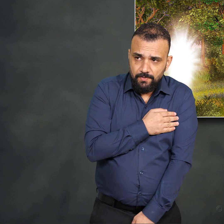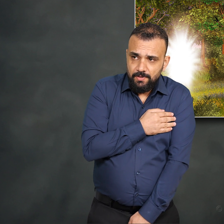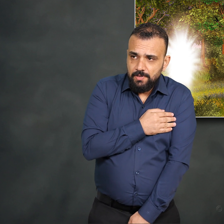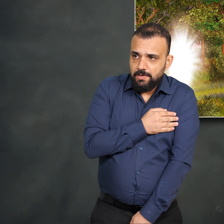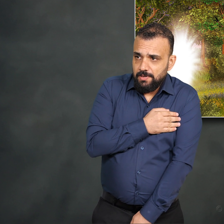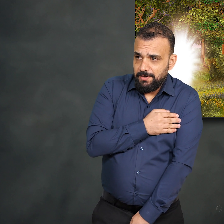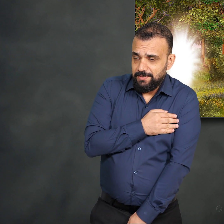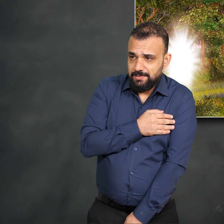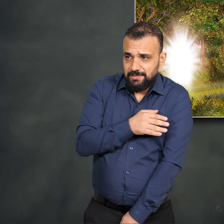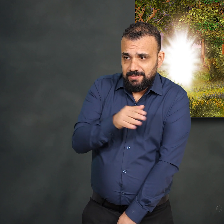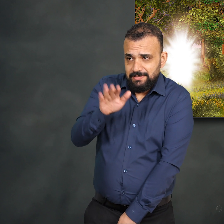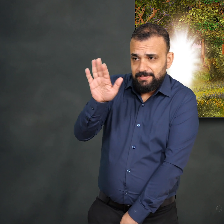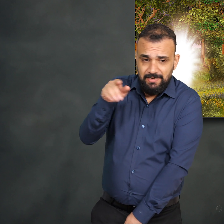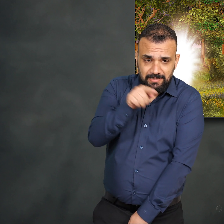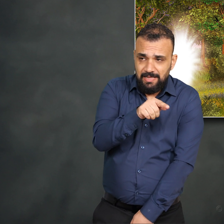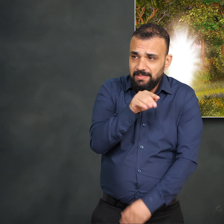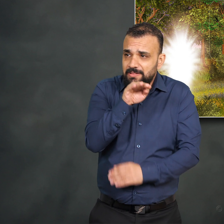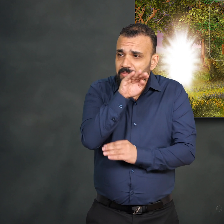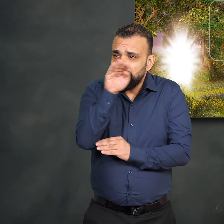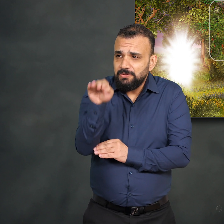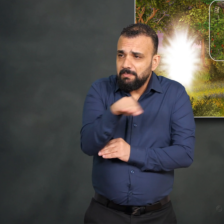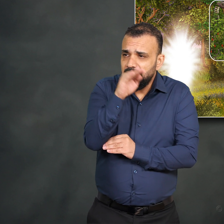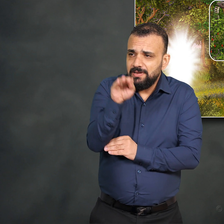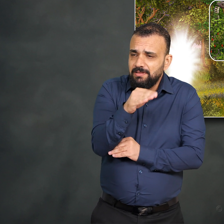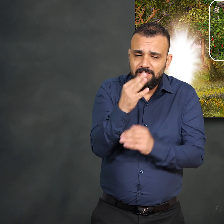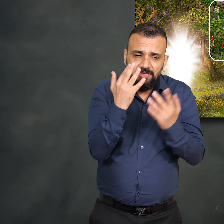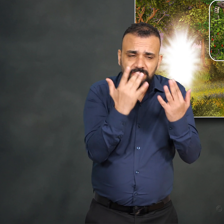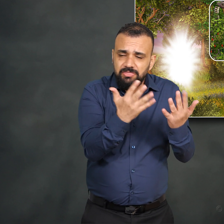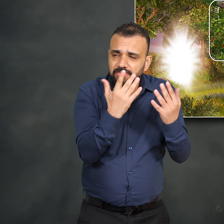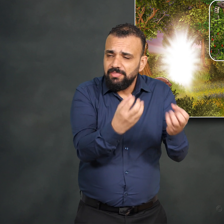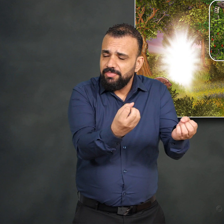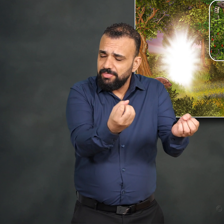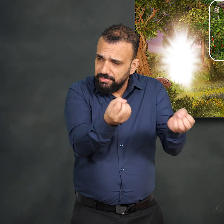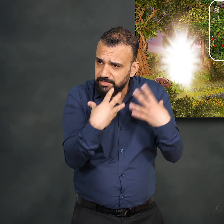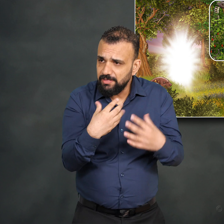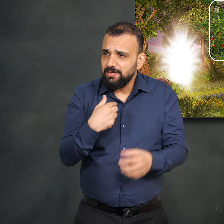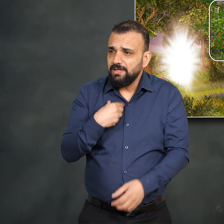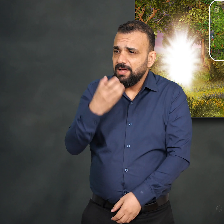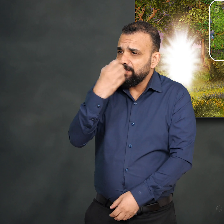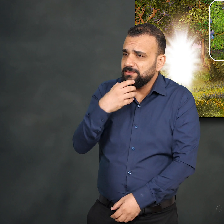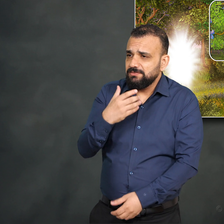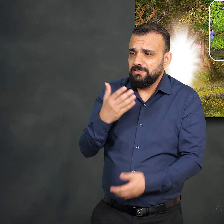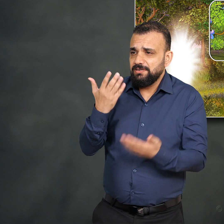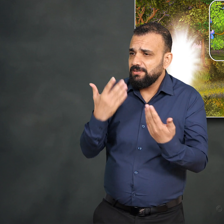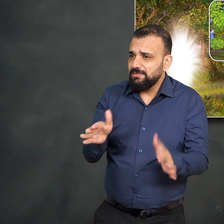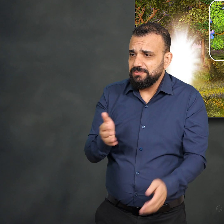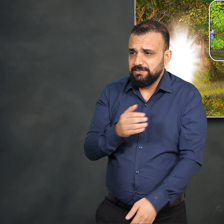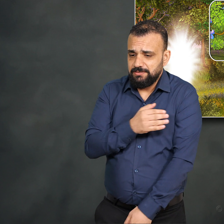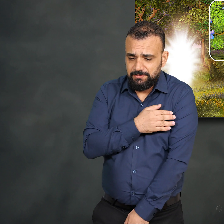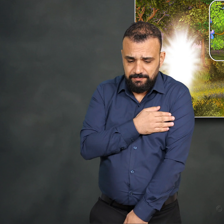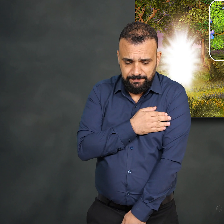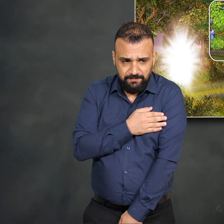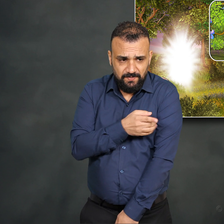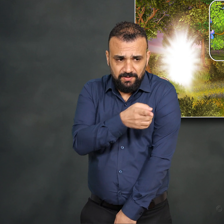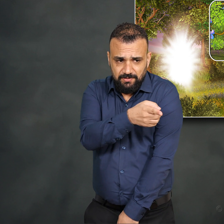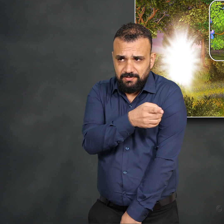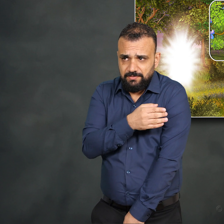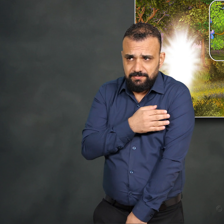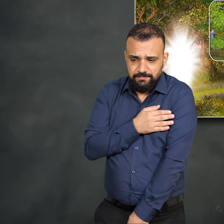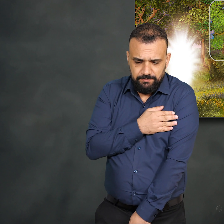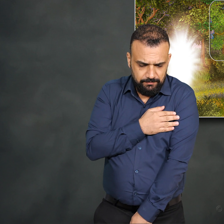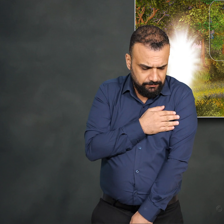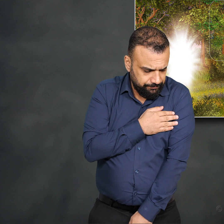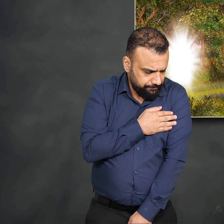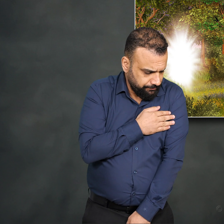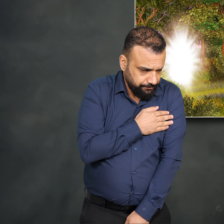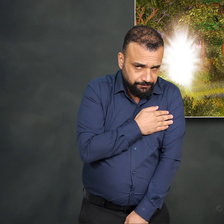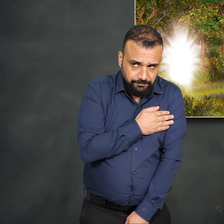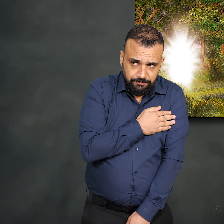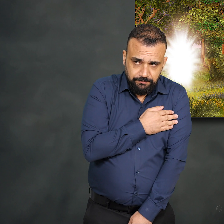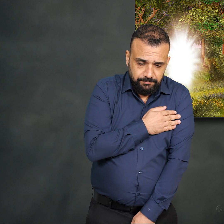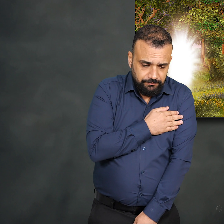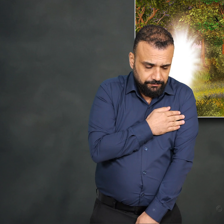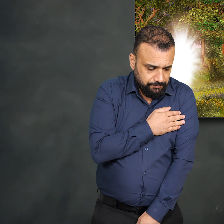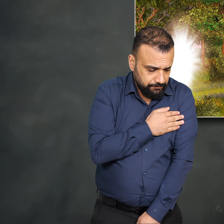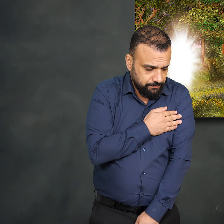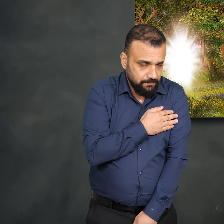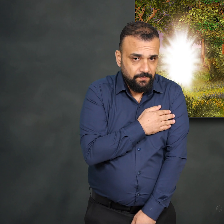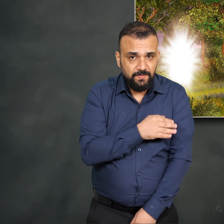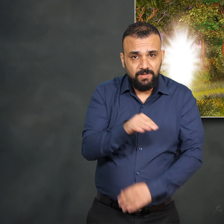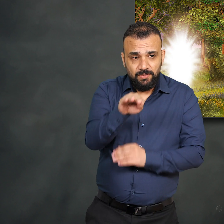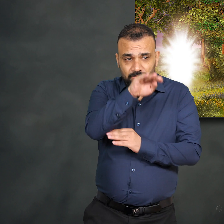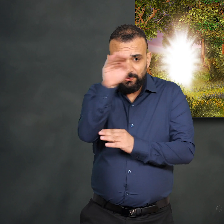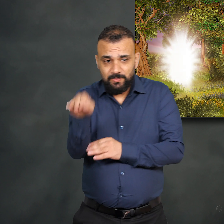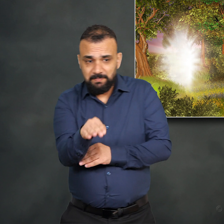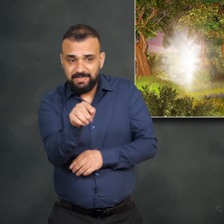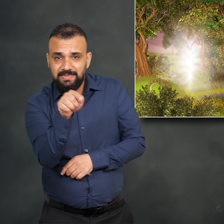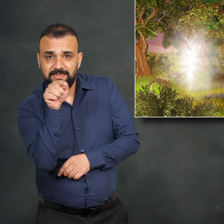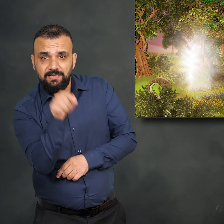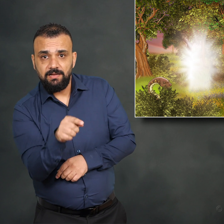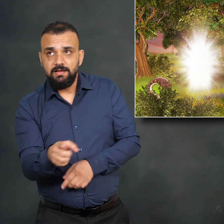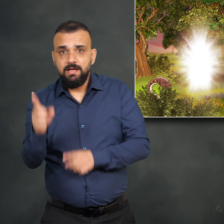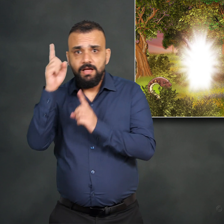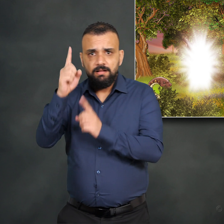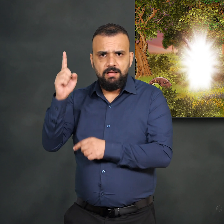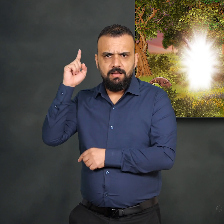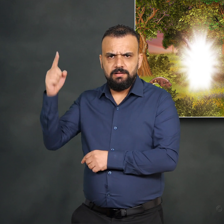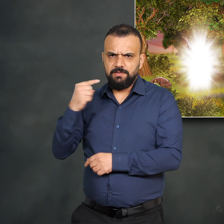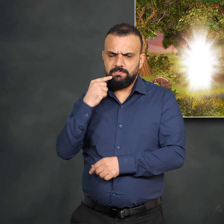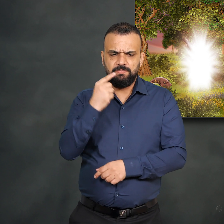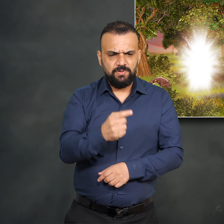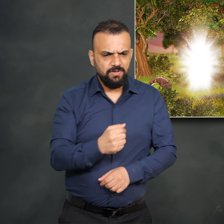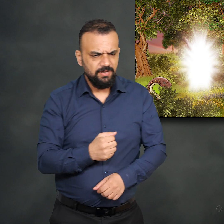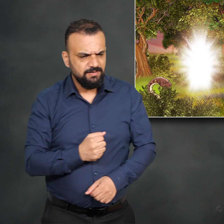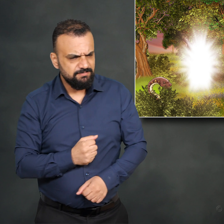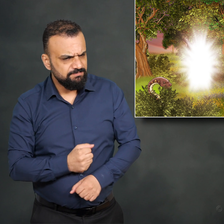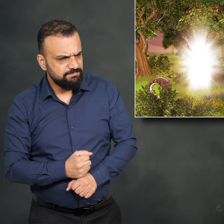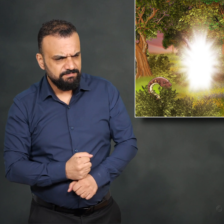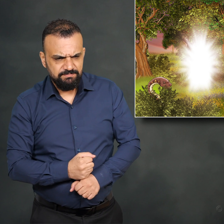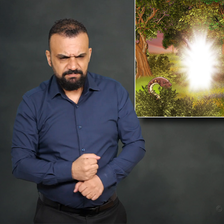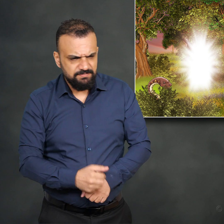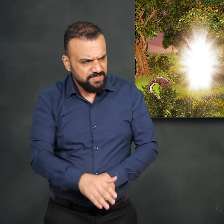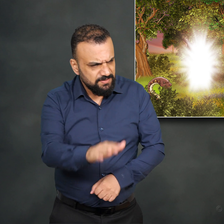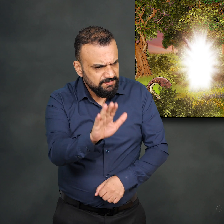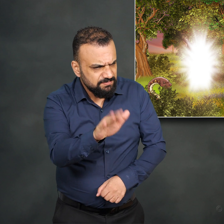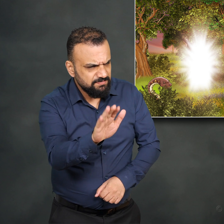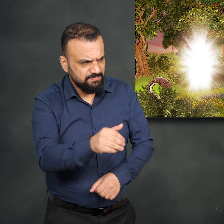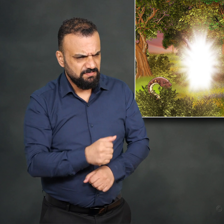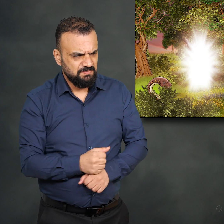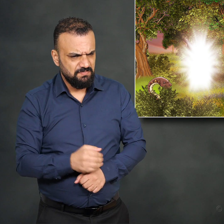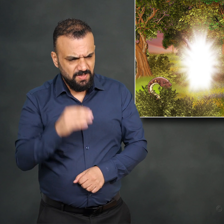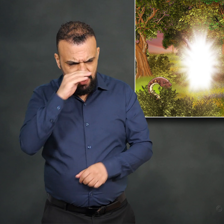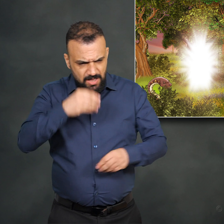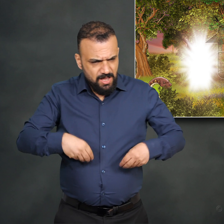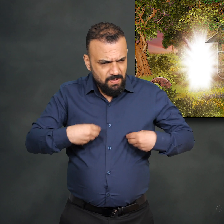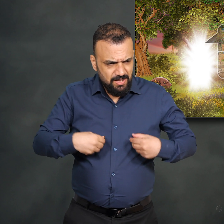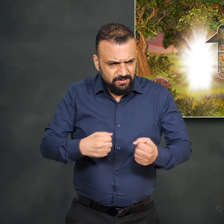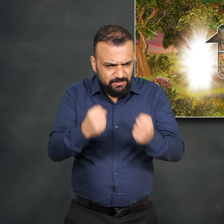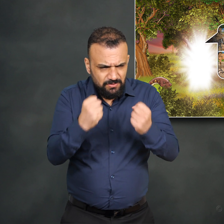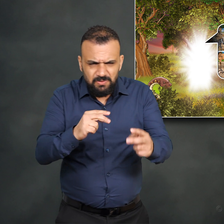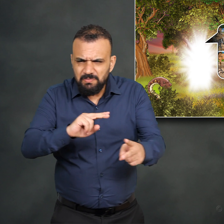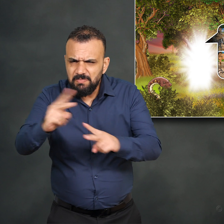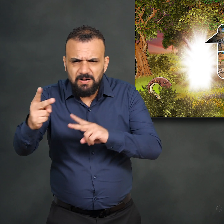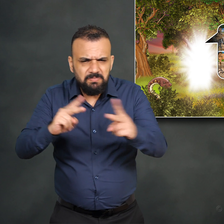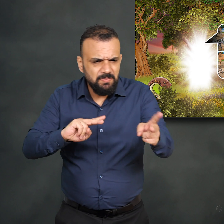“The serpent deceived me,” she replied, “and I ate.”